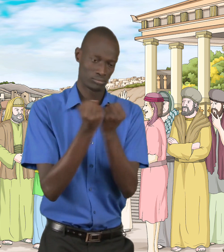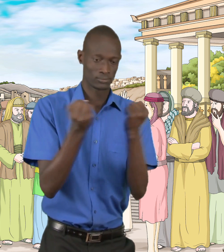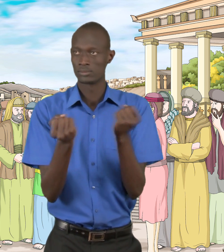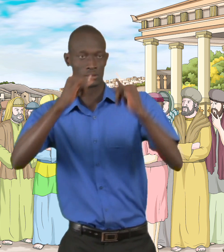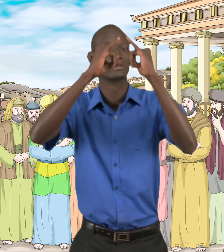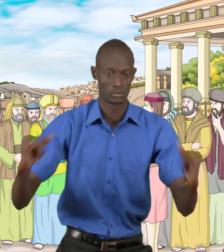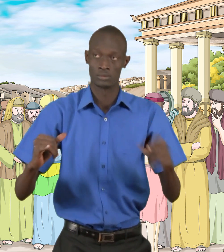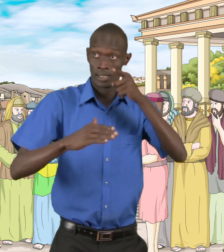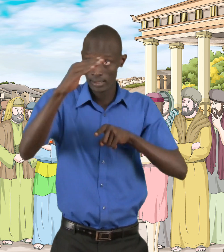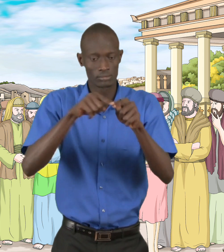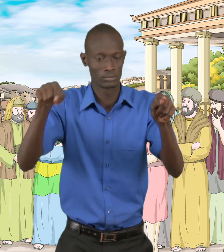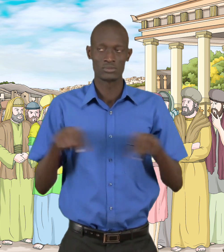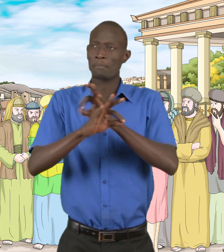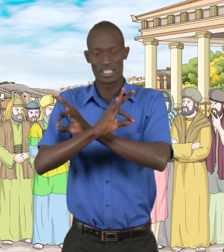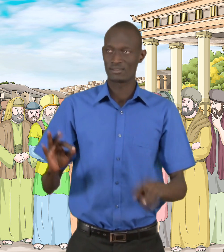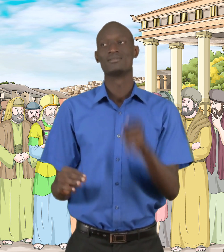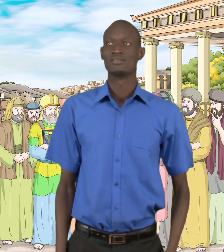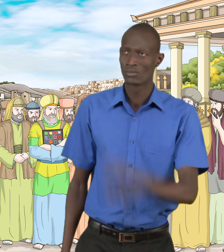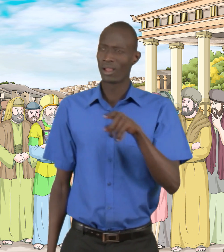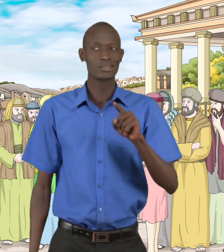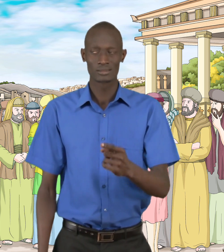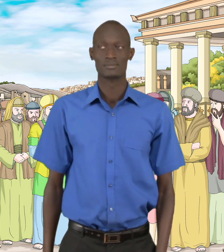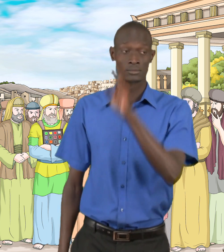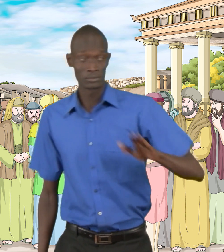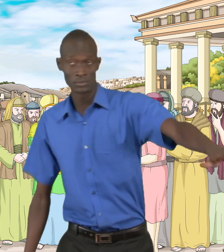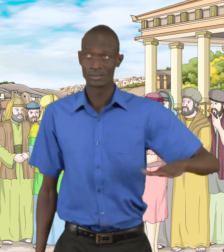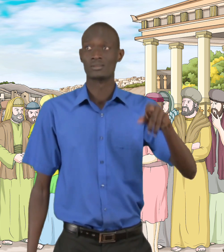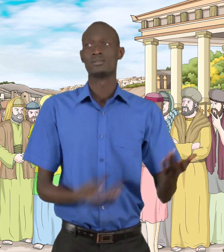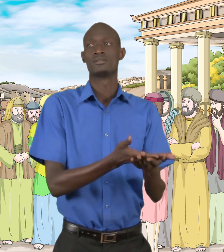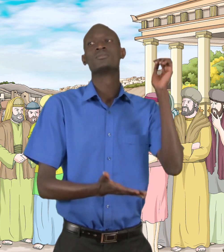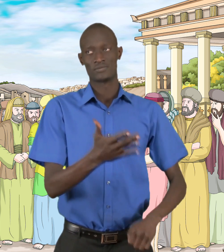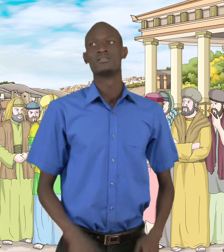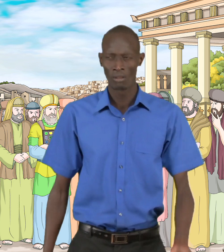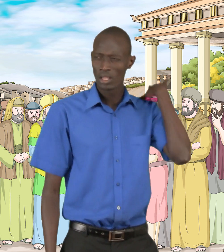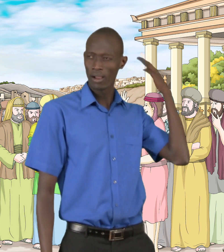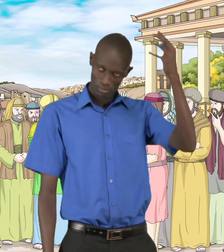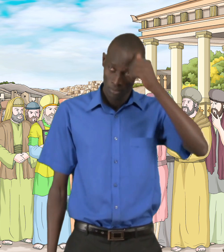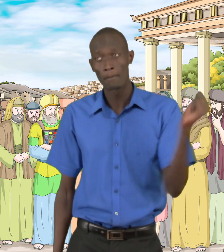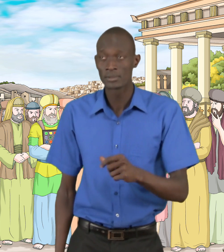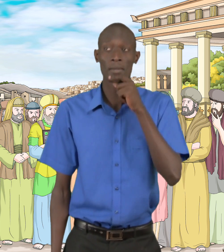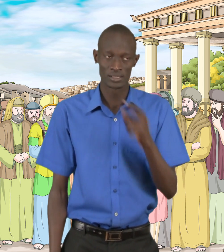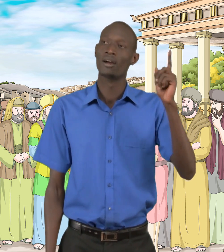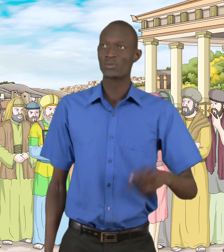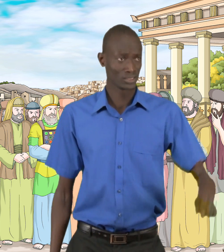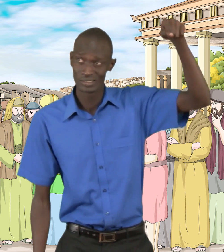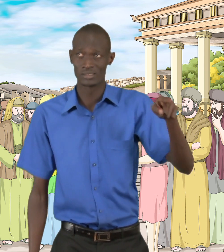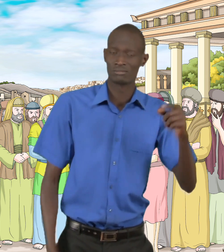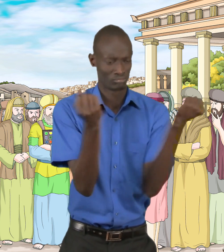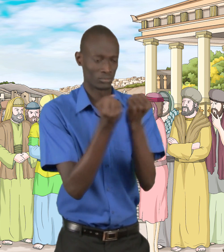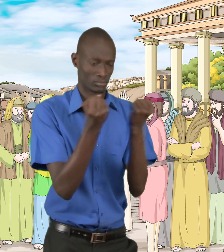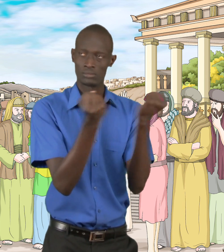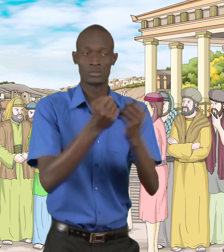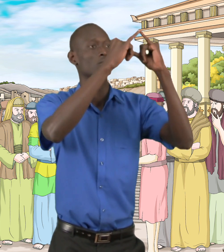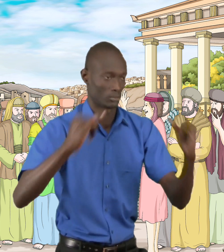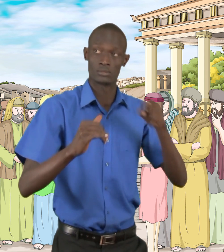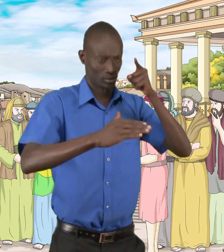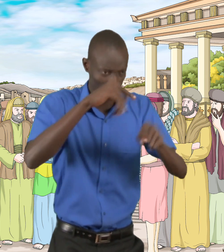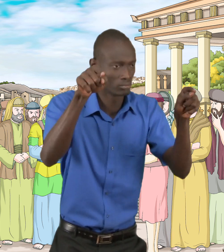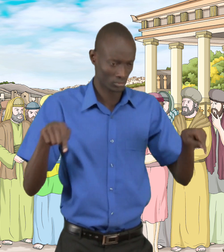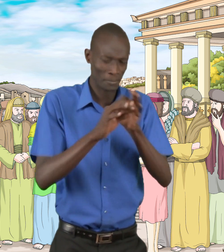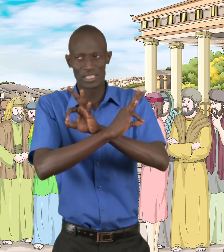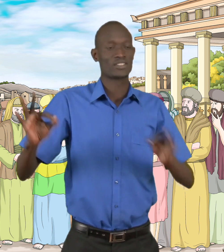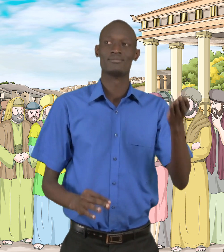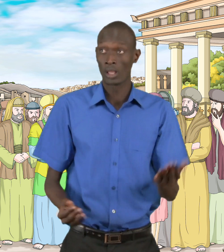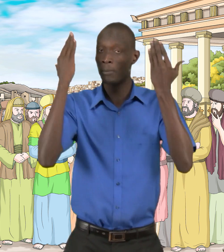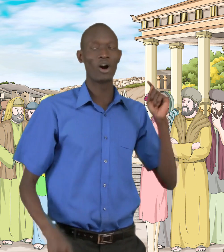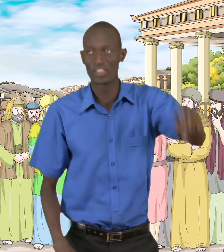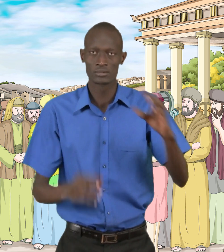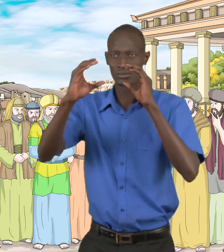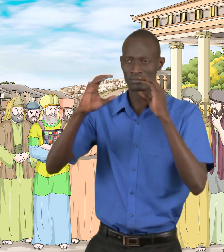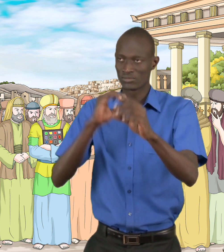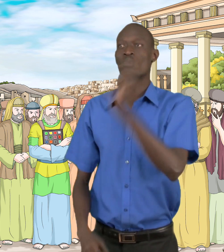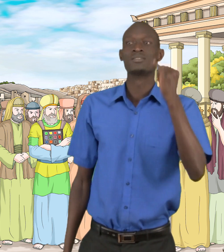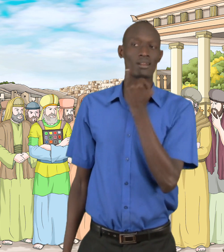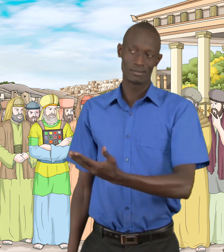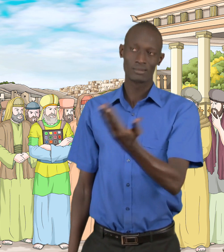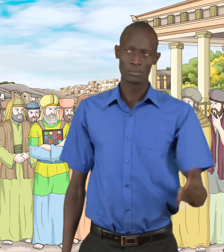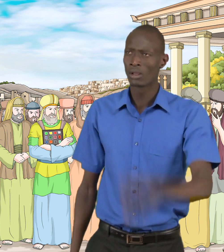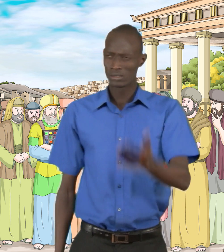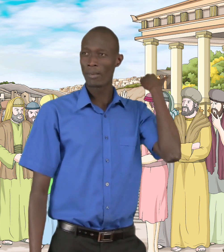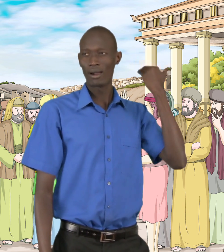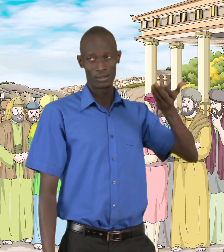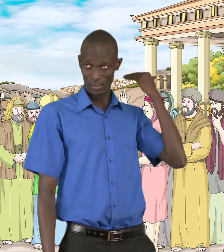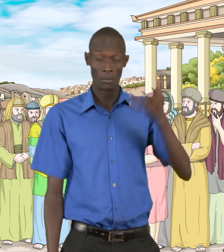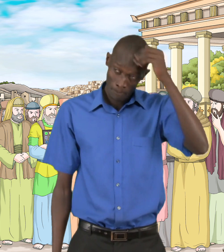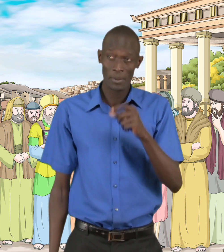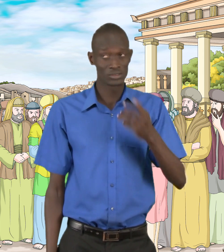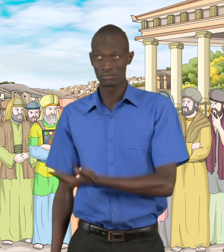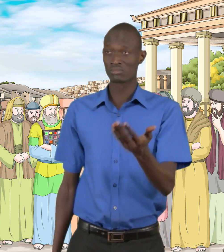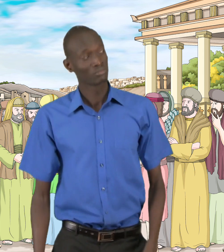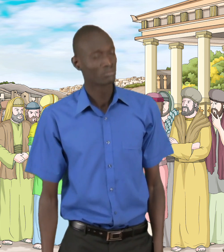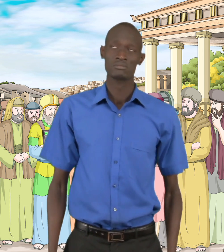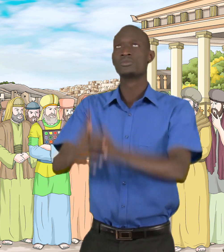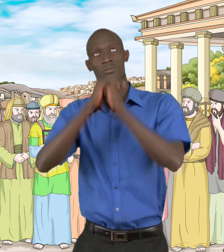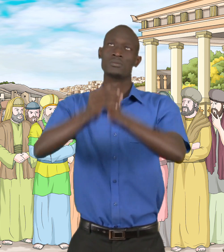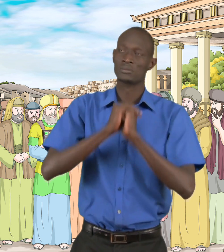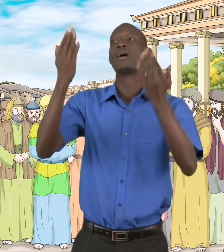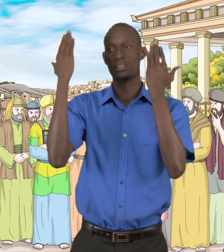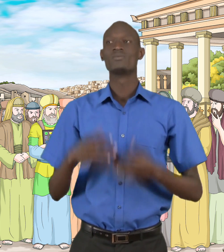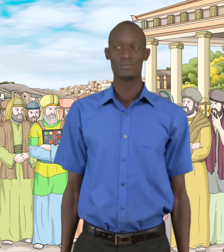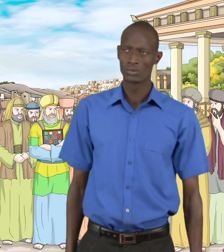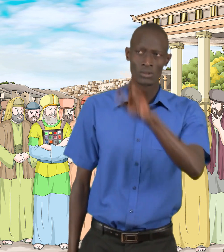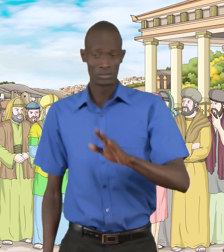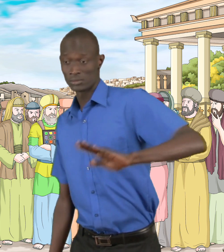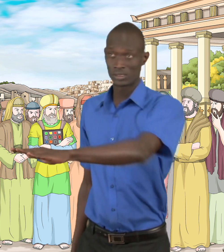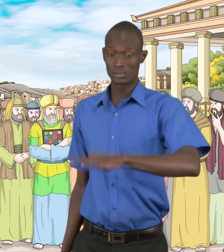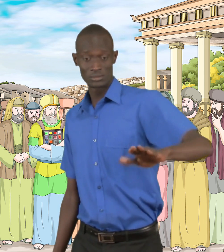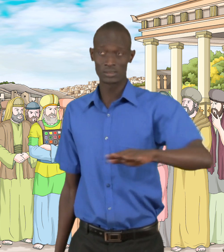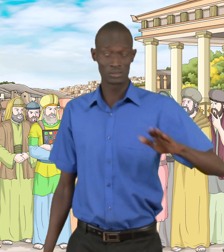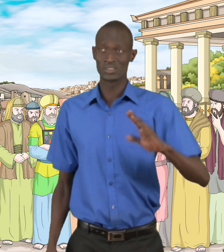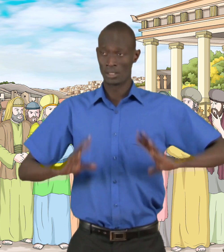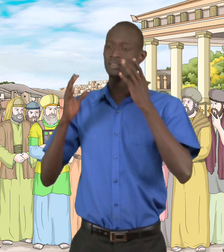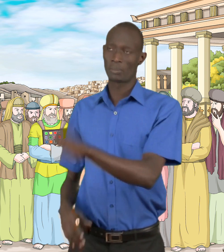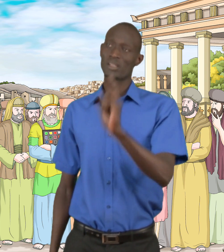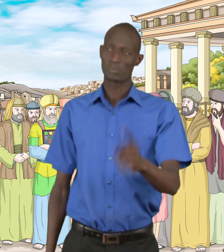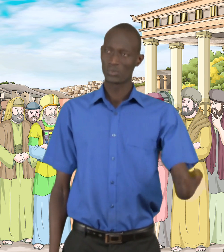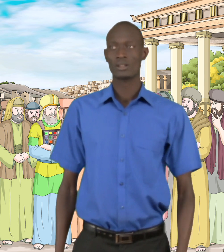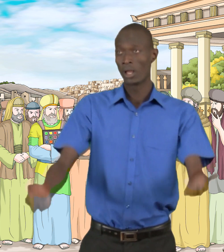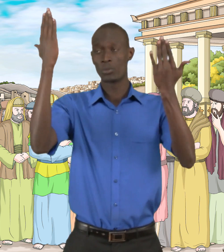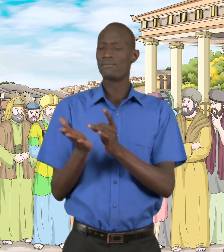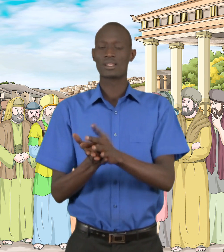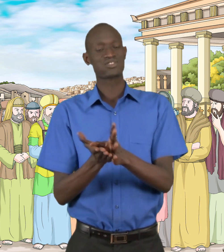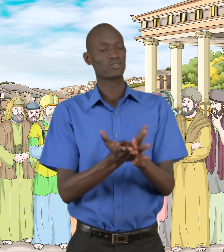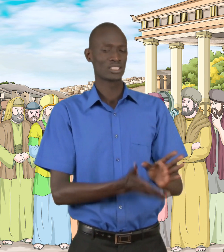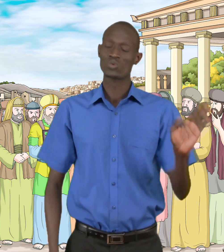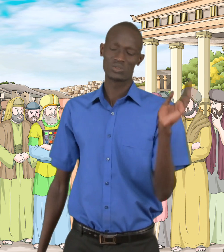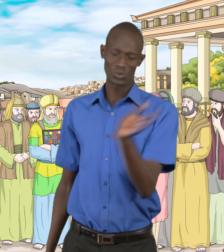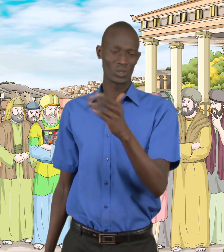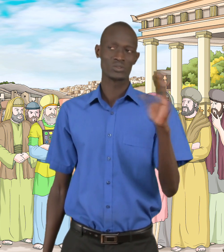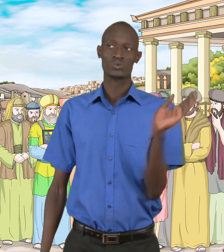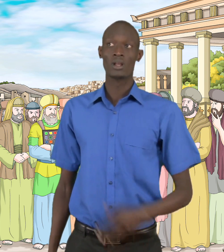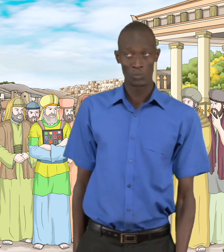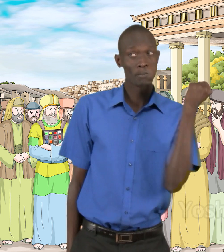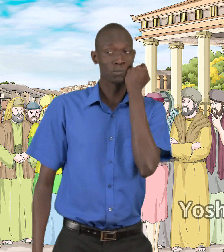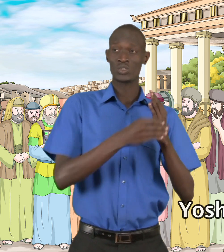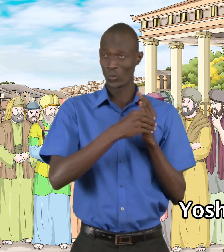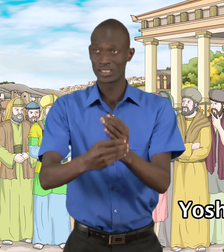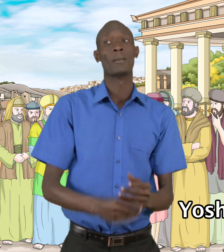It was constructed exactly as God had directed Moses, according to the pattern he had seen.